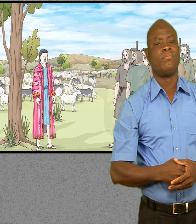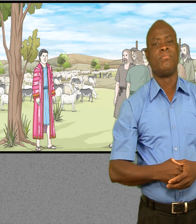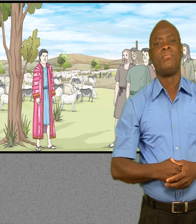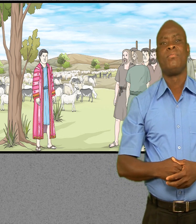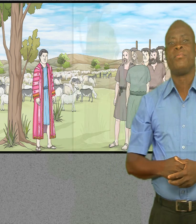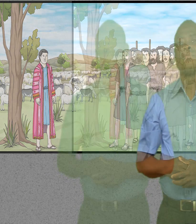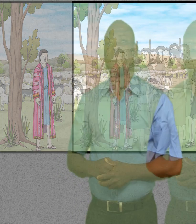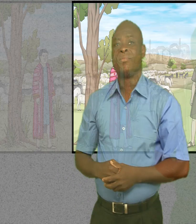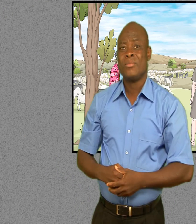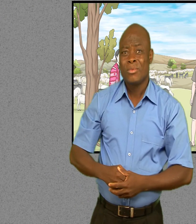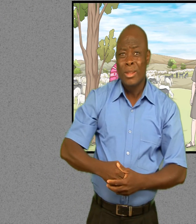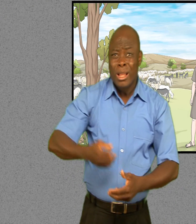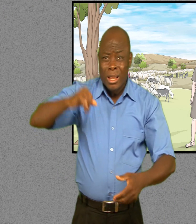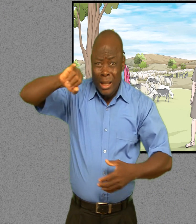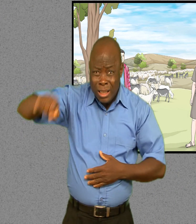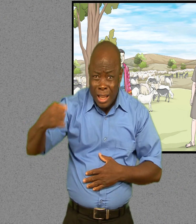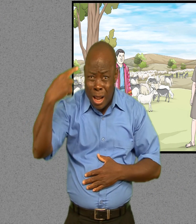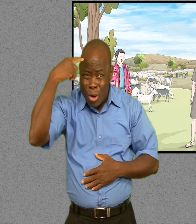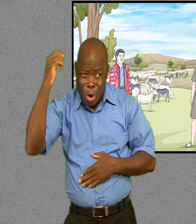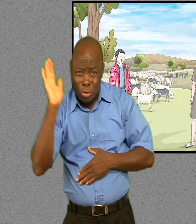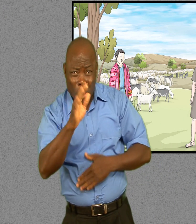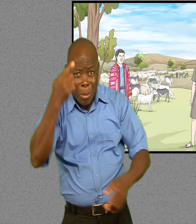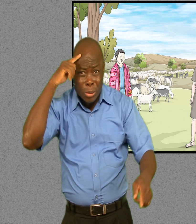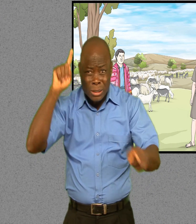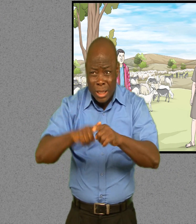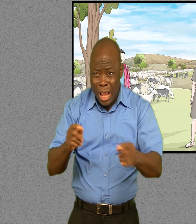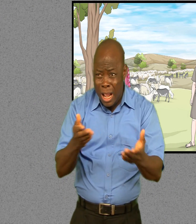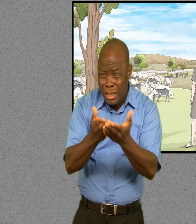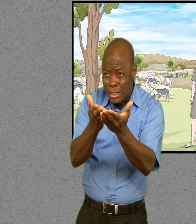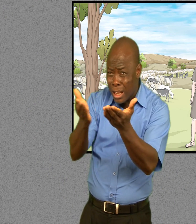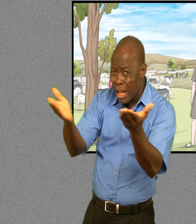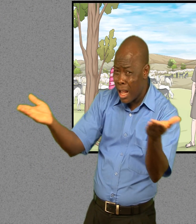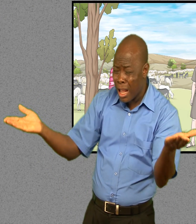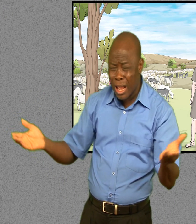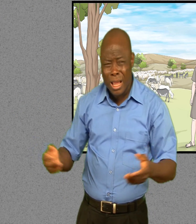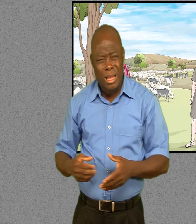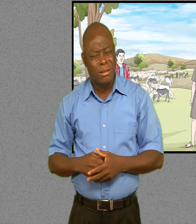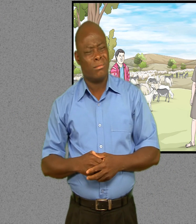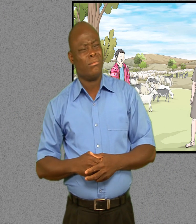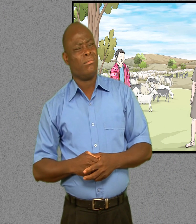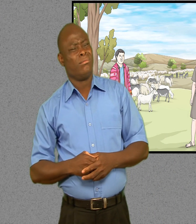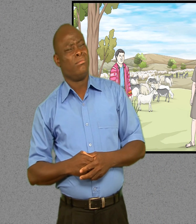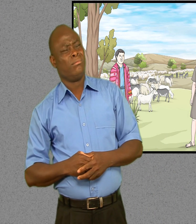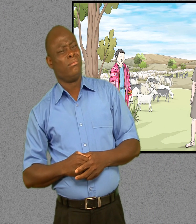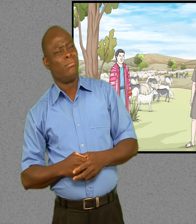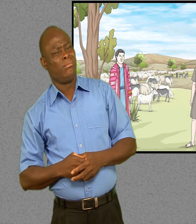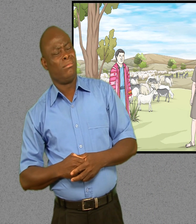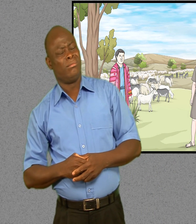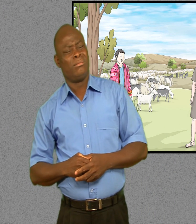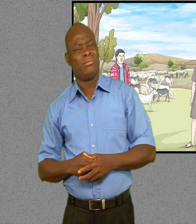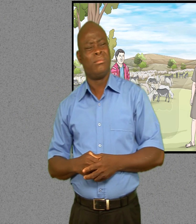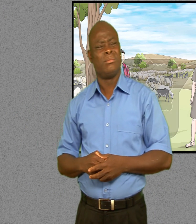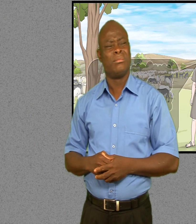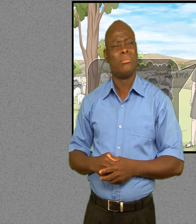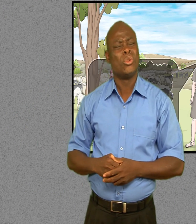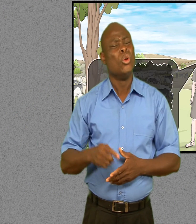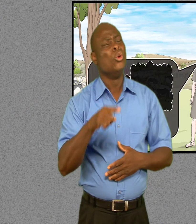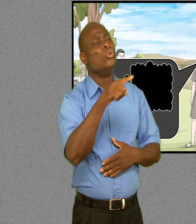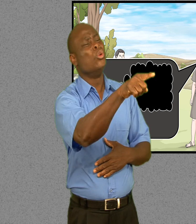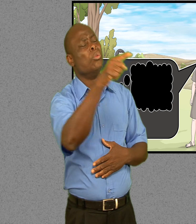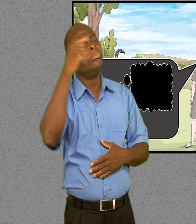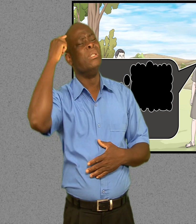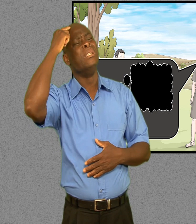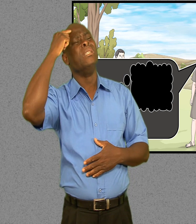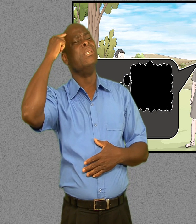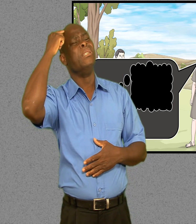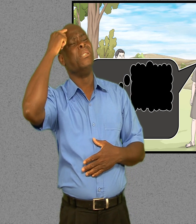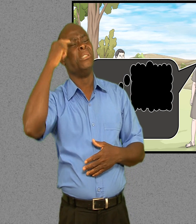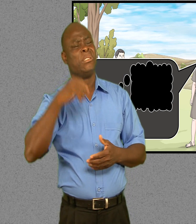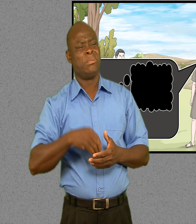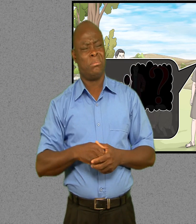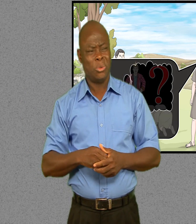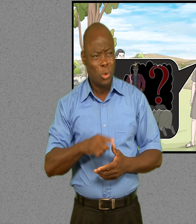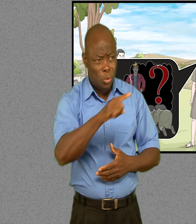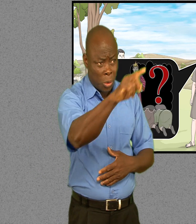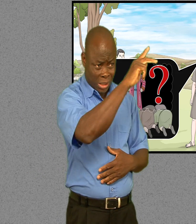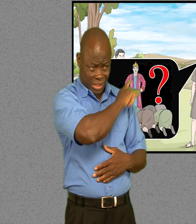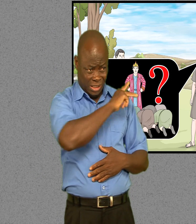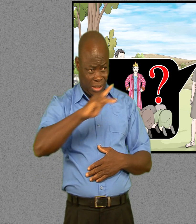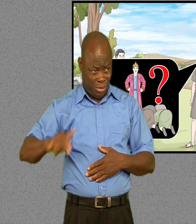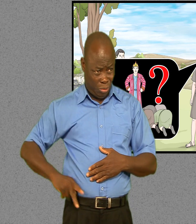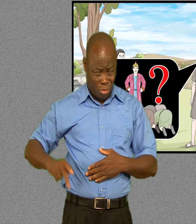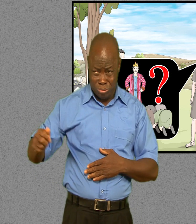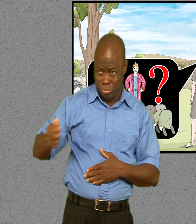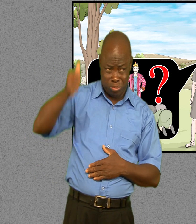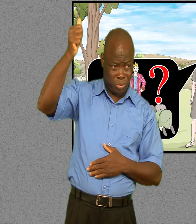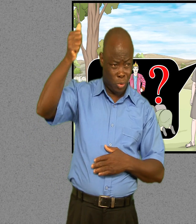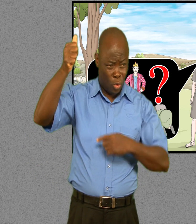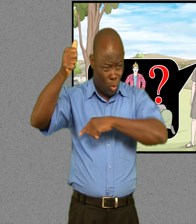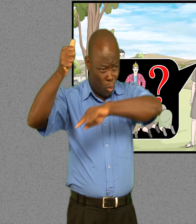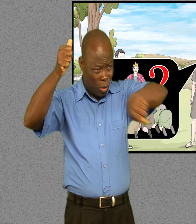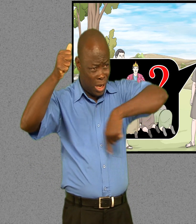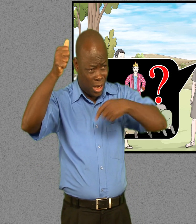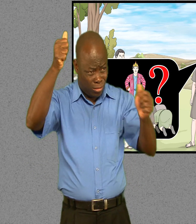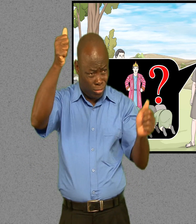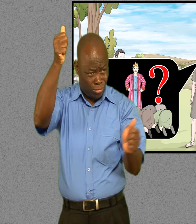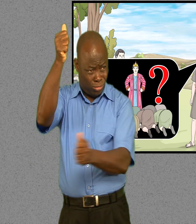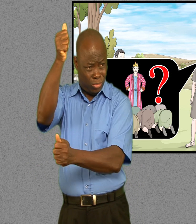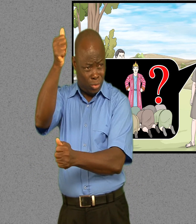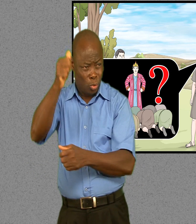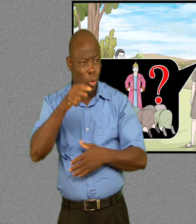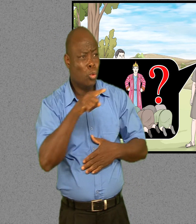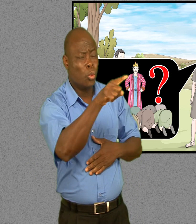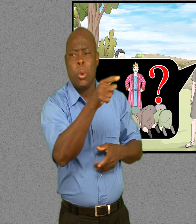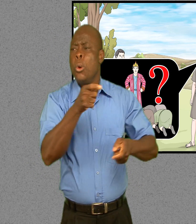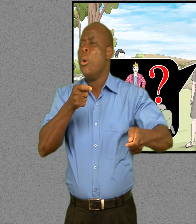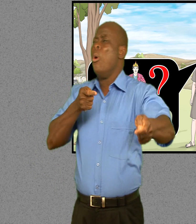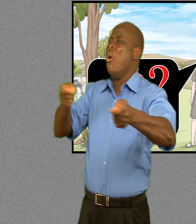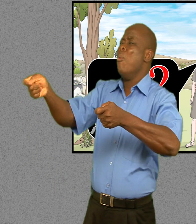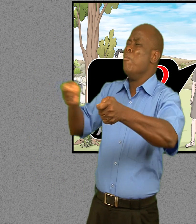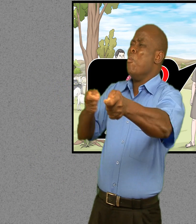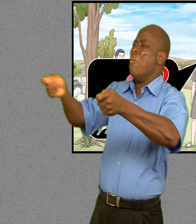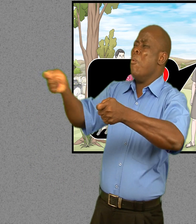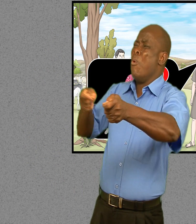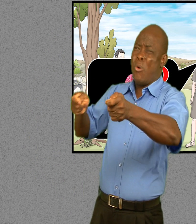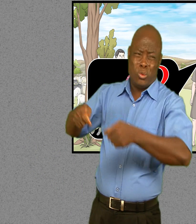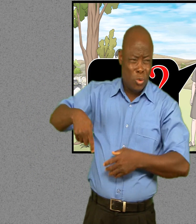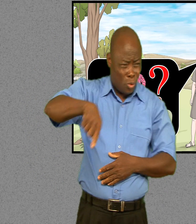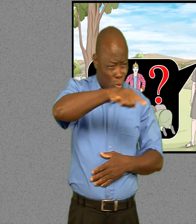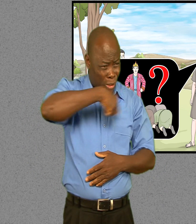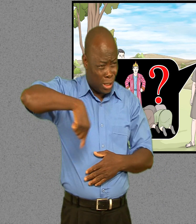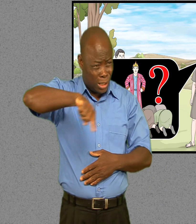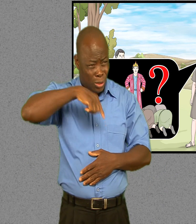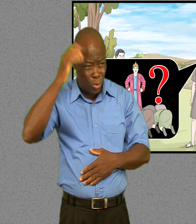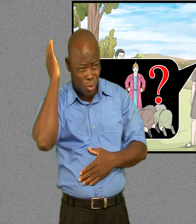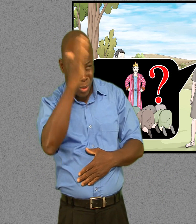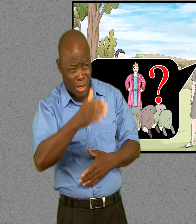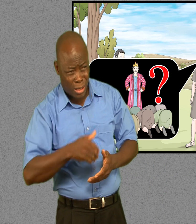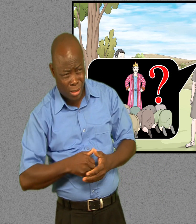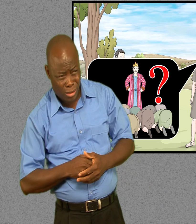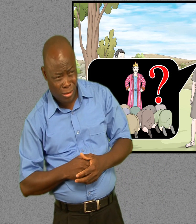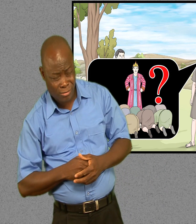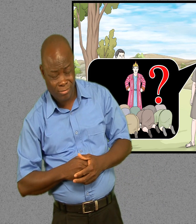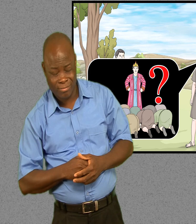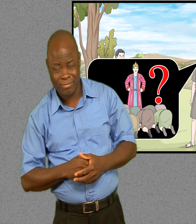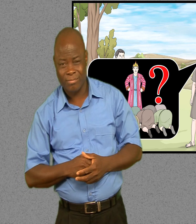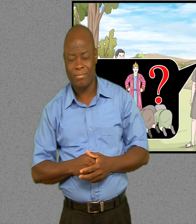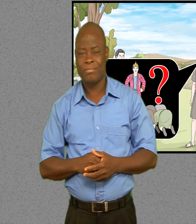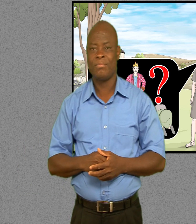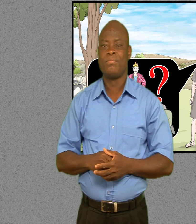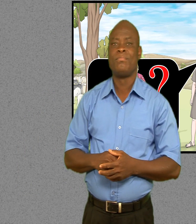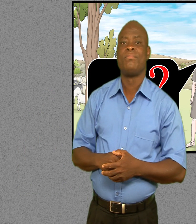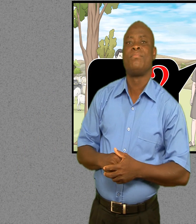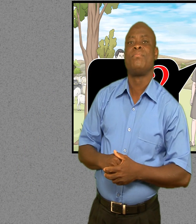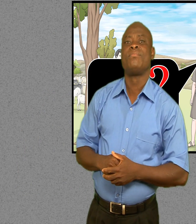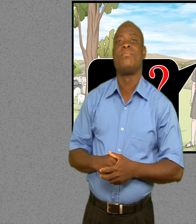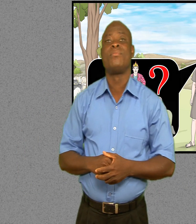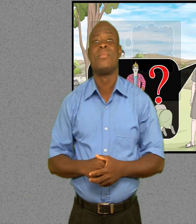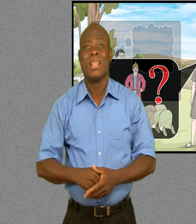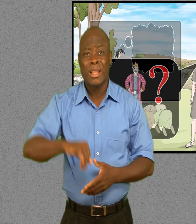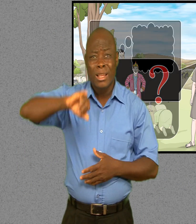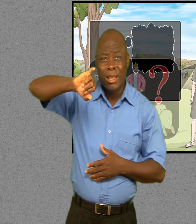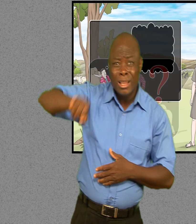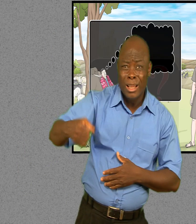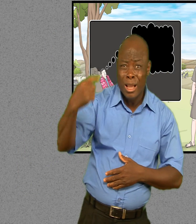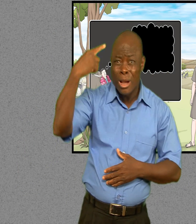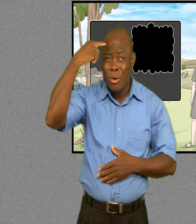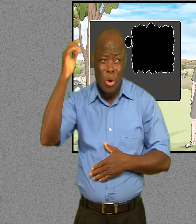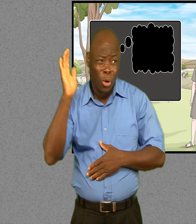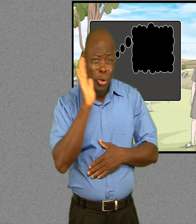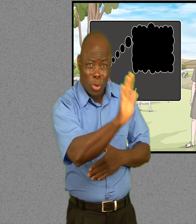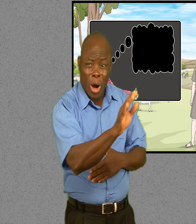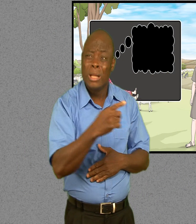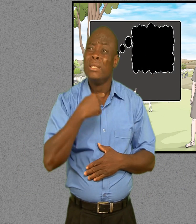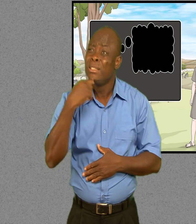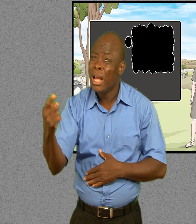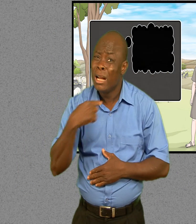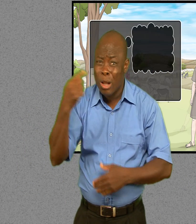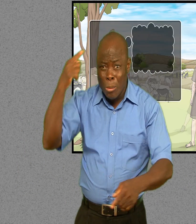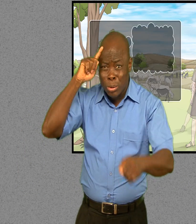“Do you intend to reign over us?” his brothers asked. “Will you actually rule us?”